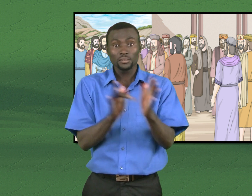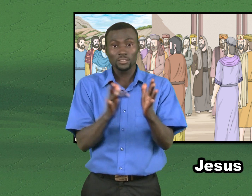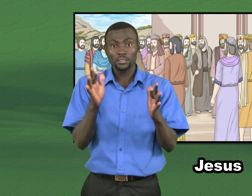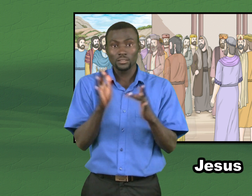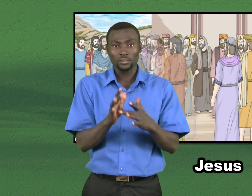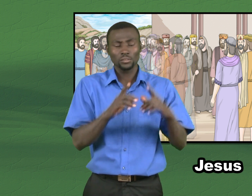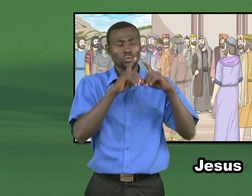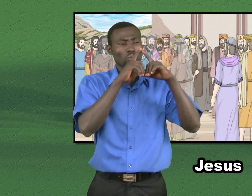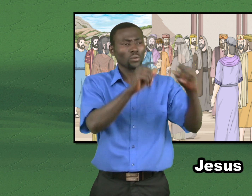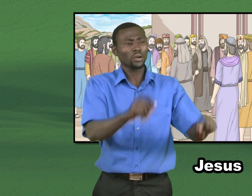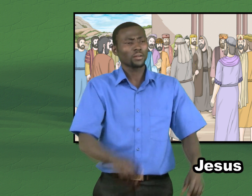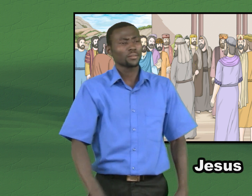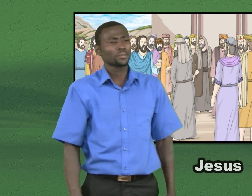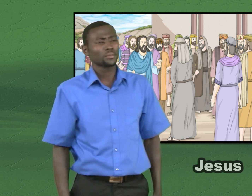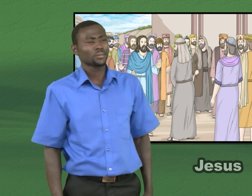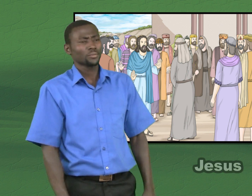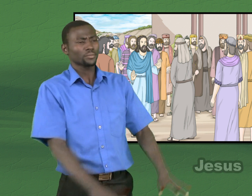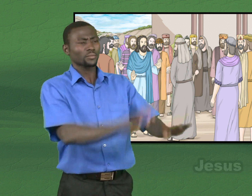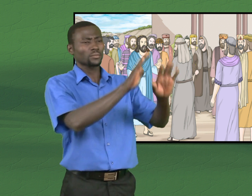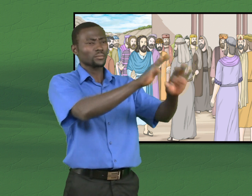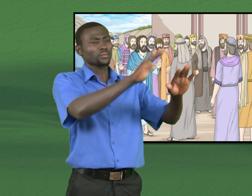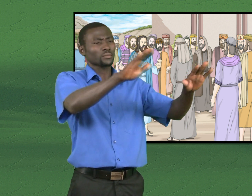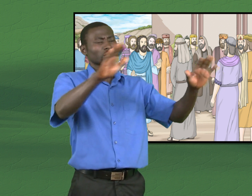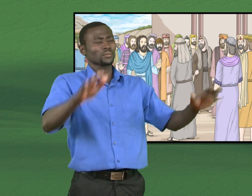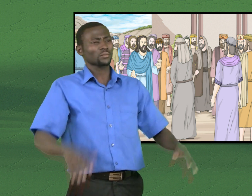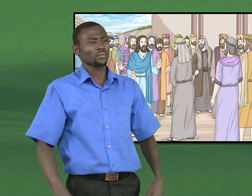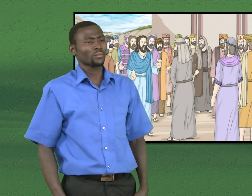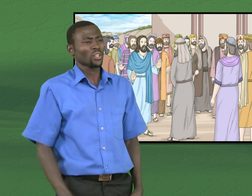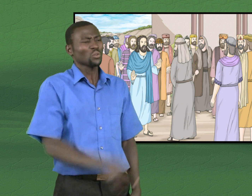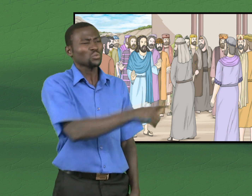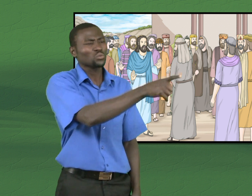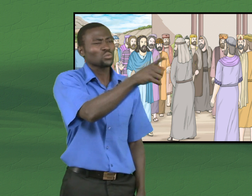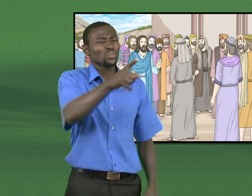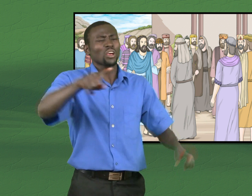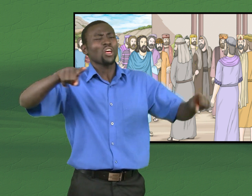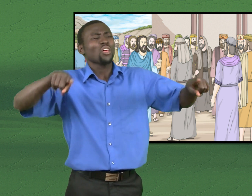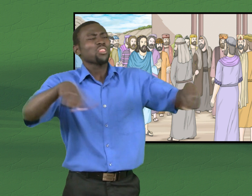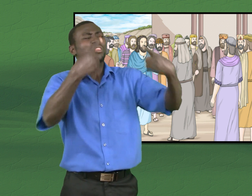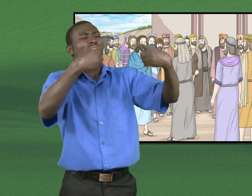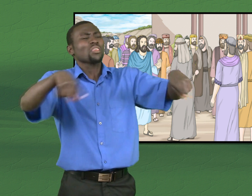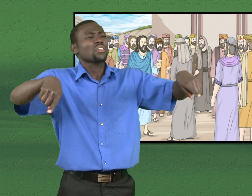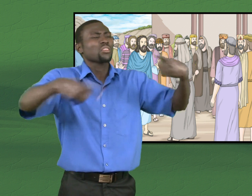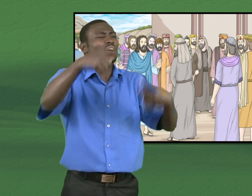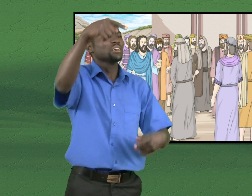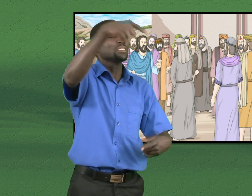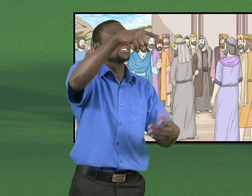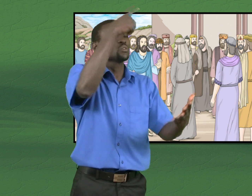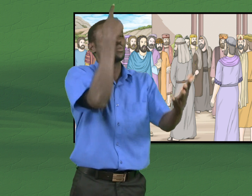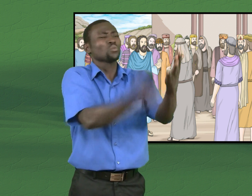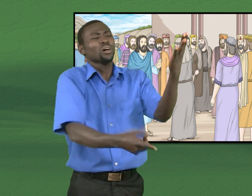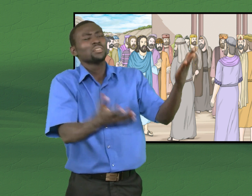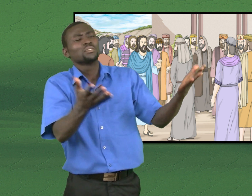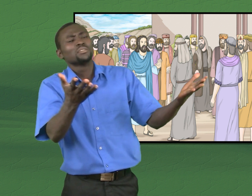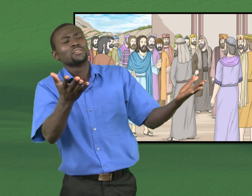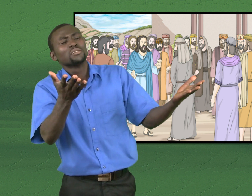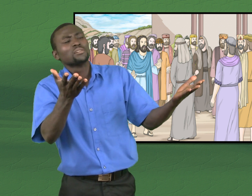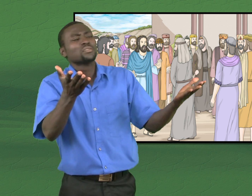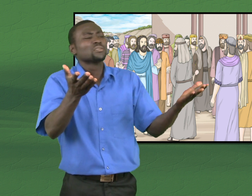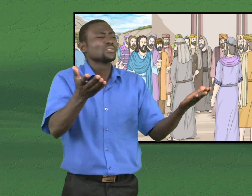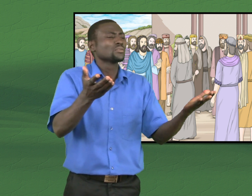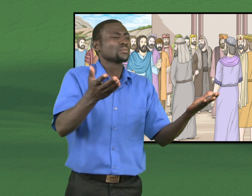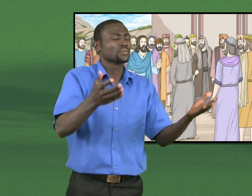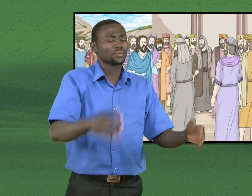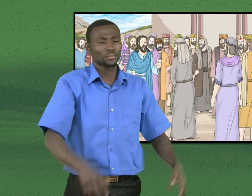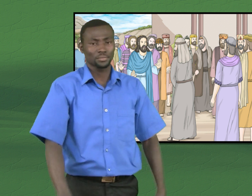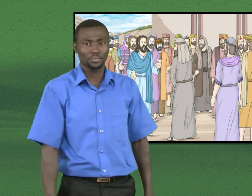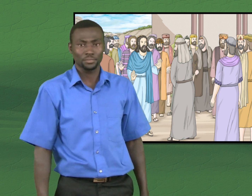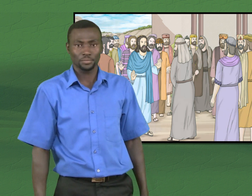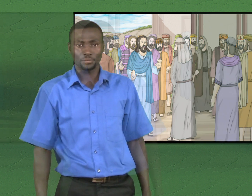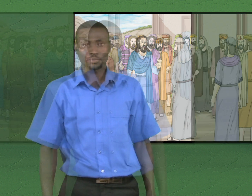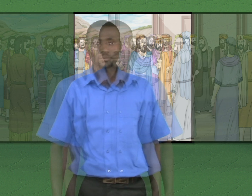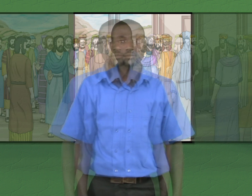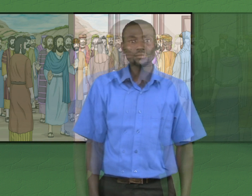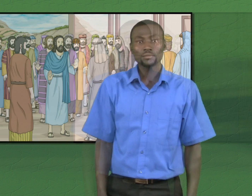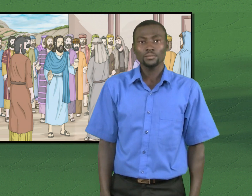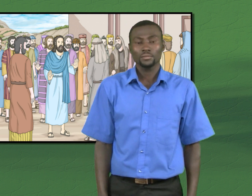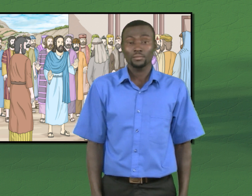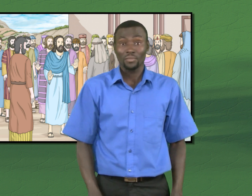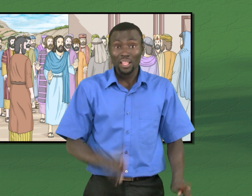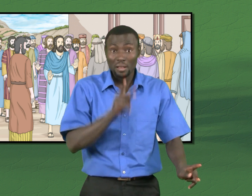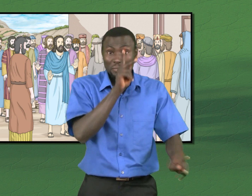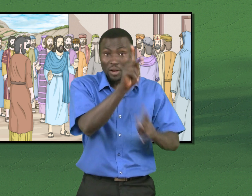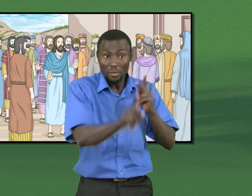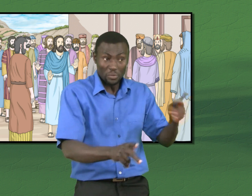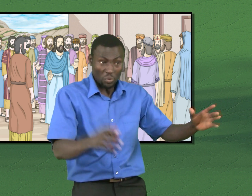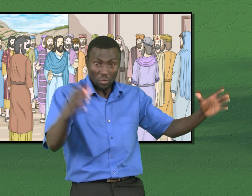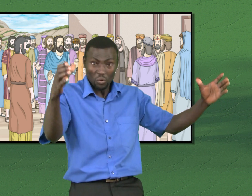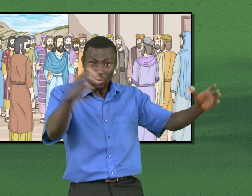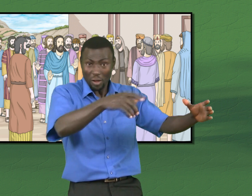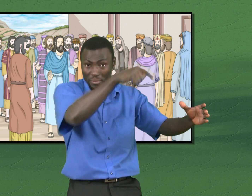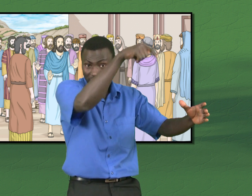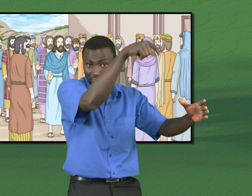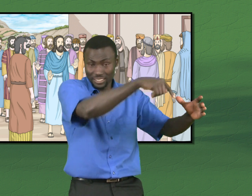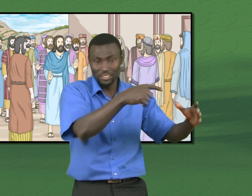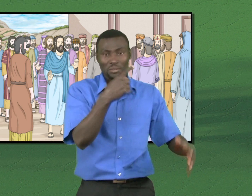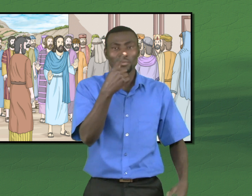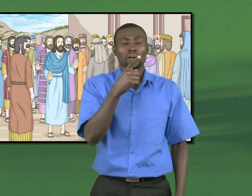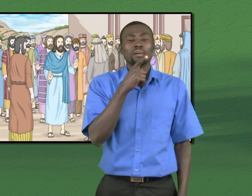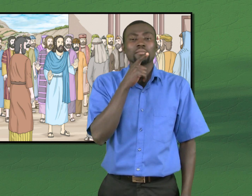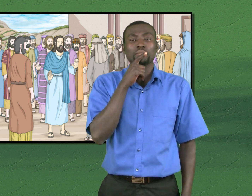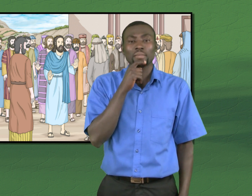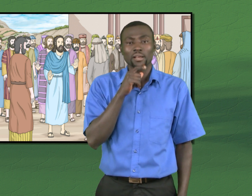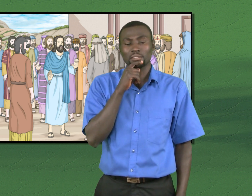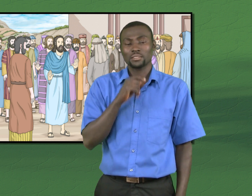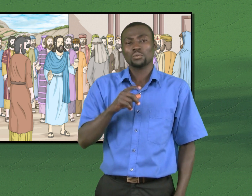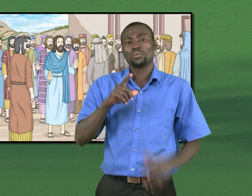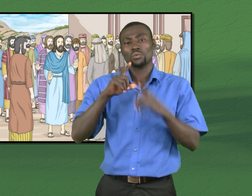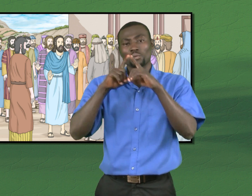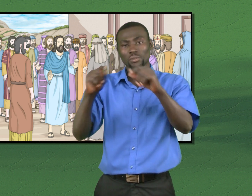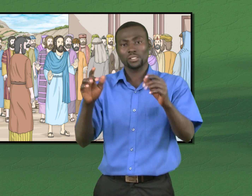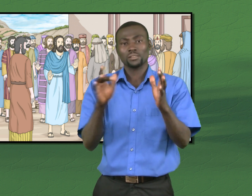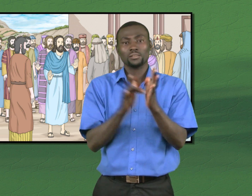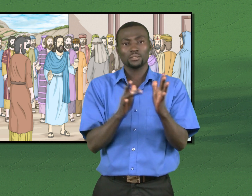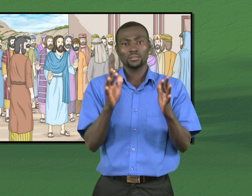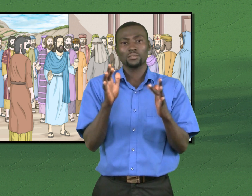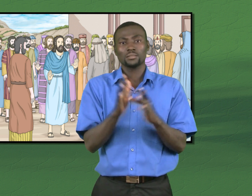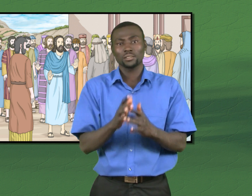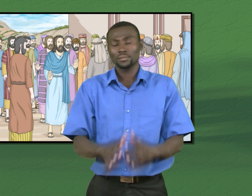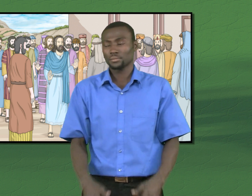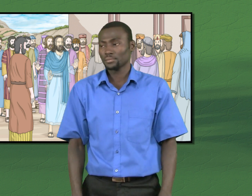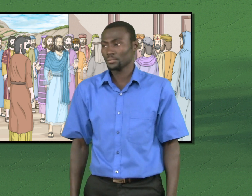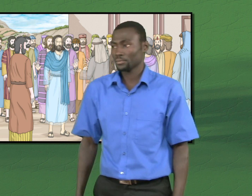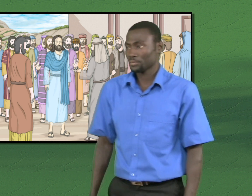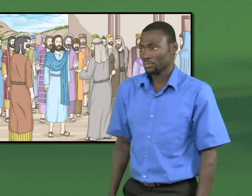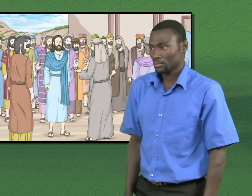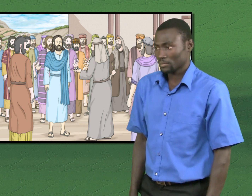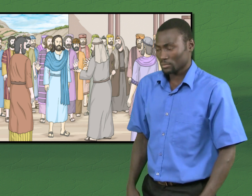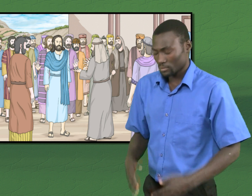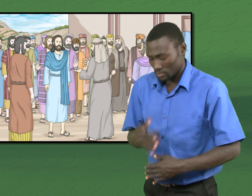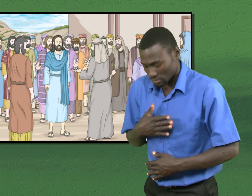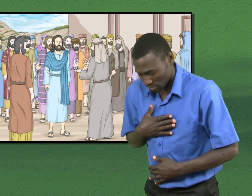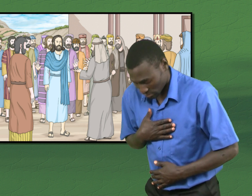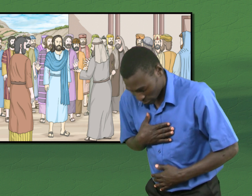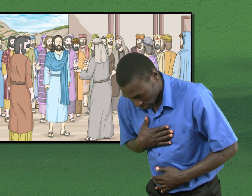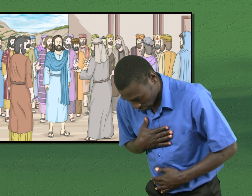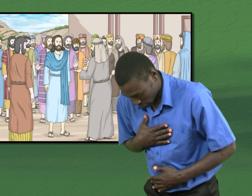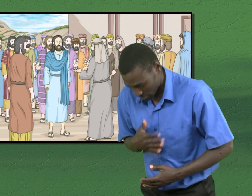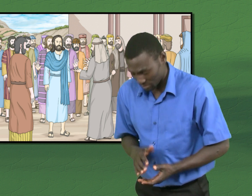“What are you disputing with them?” He asked.